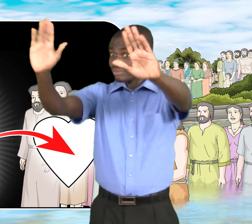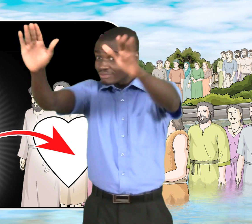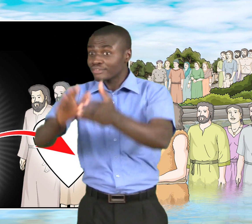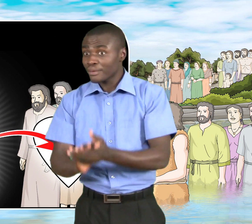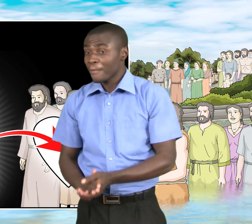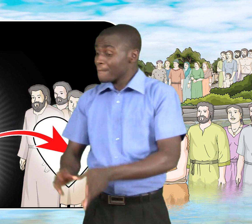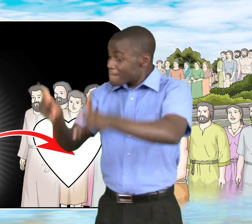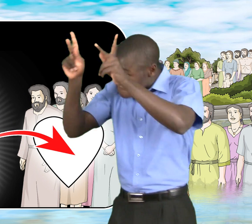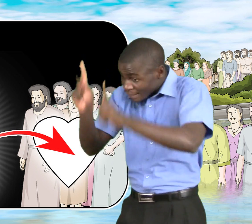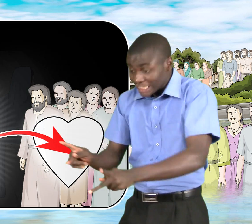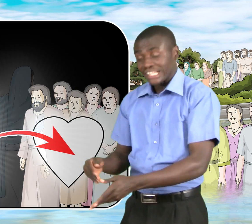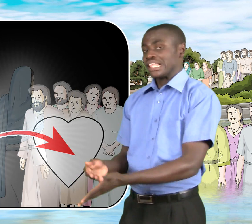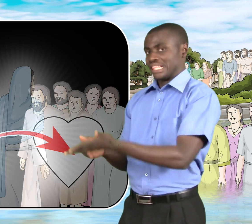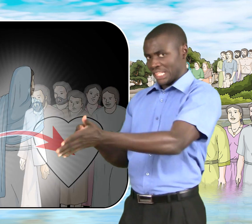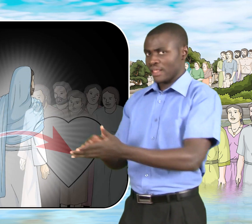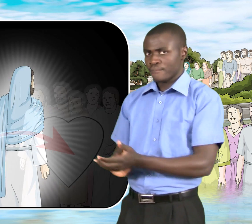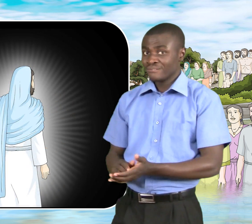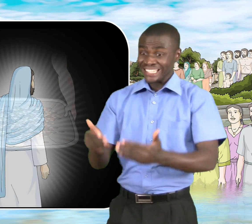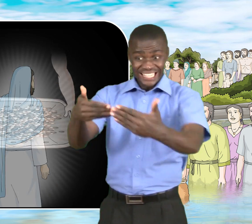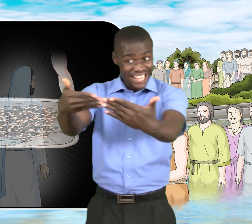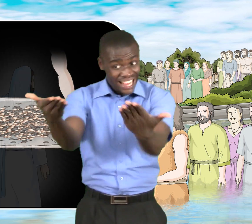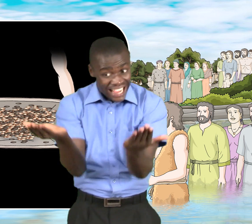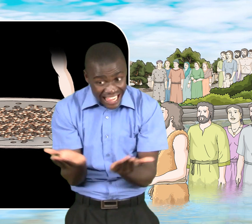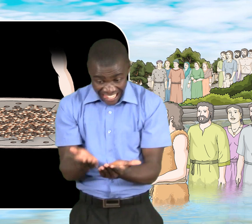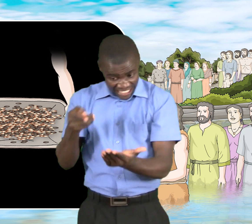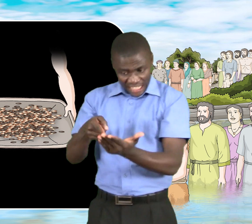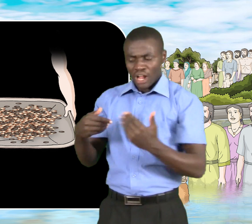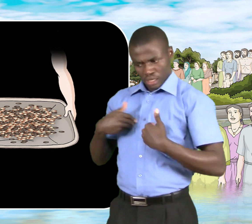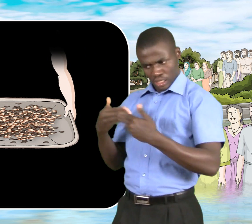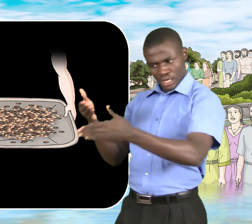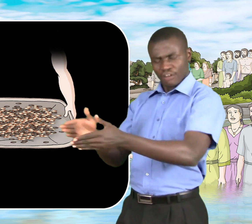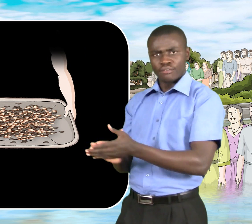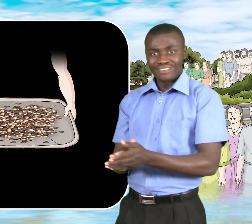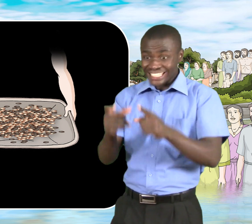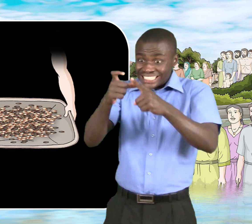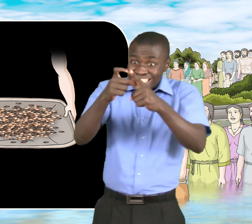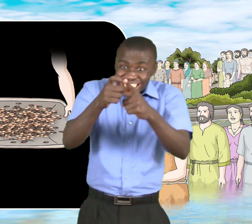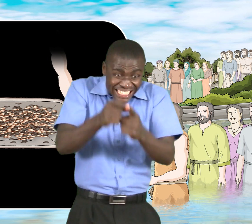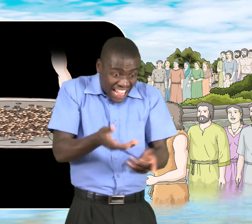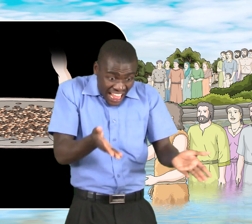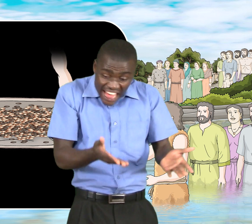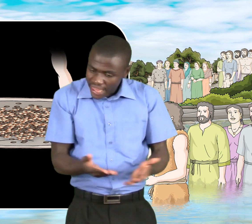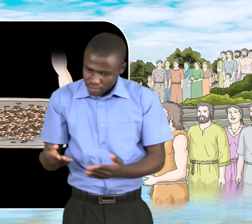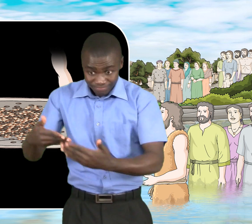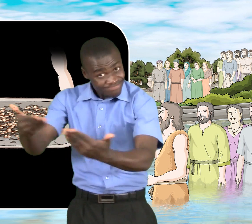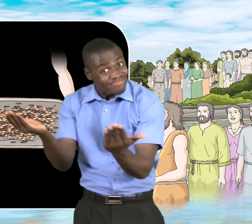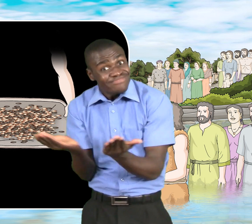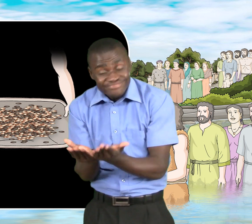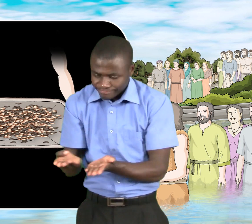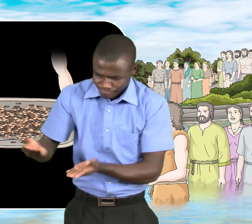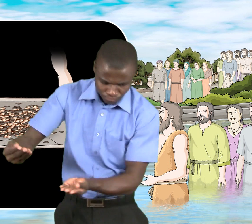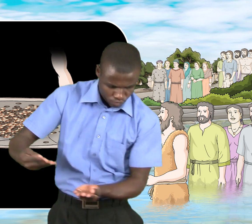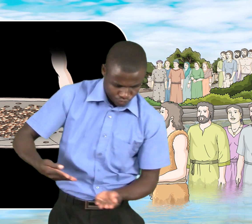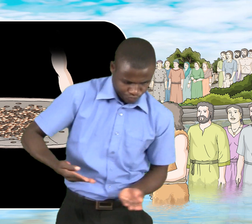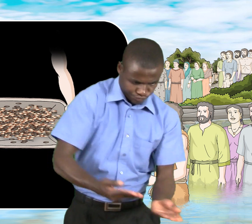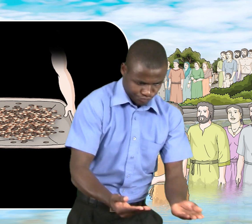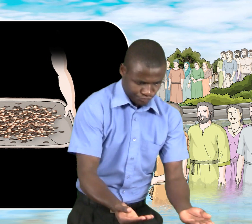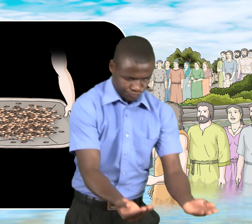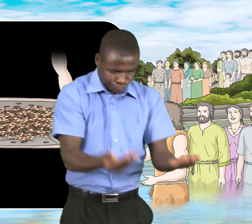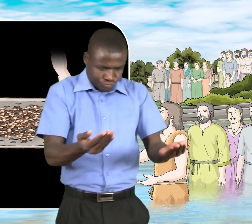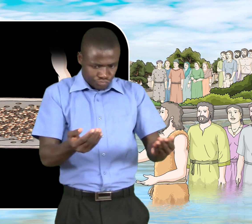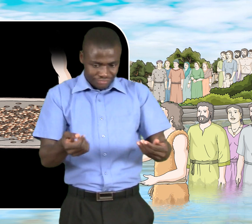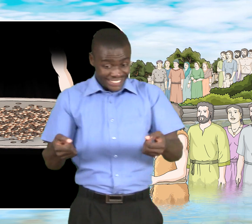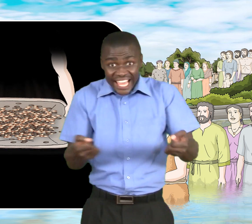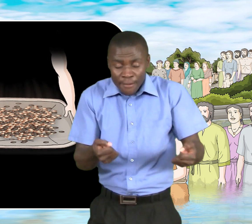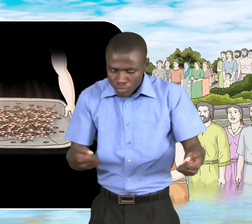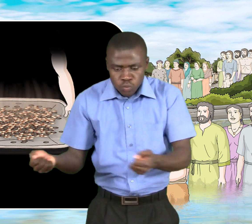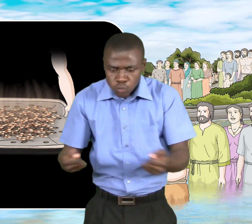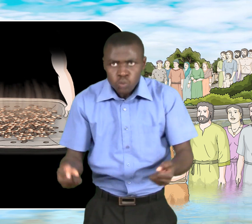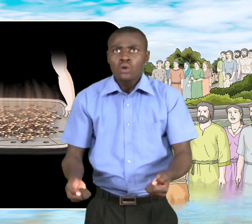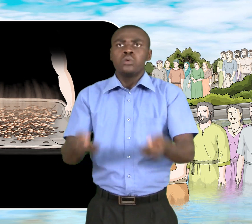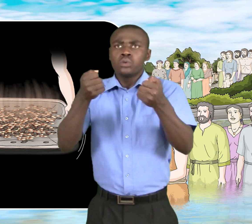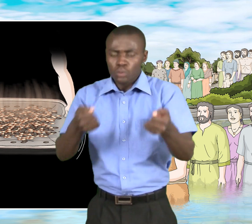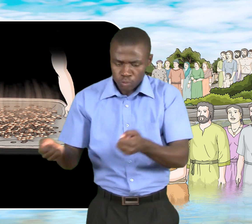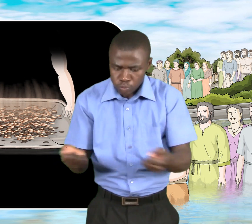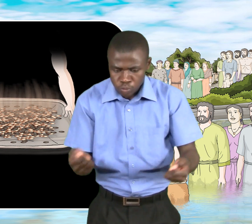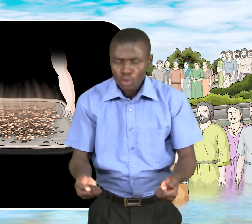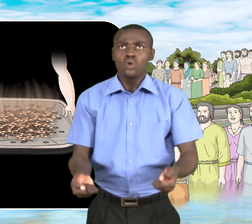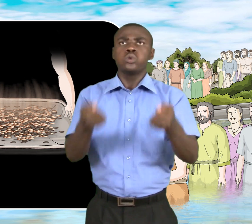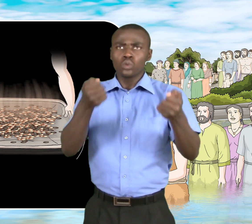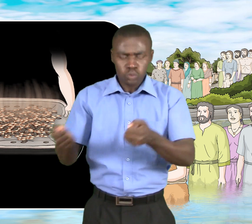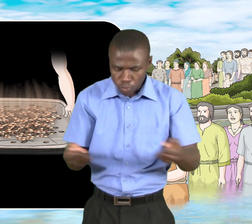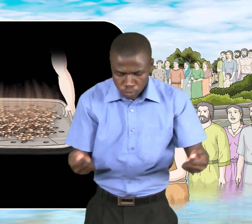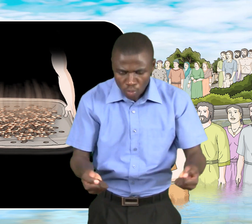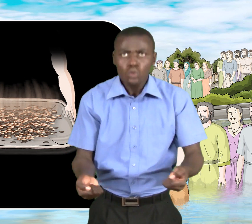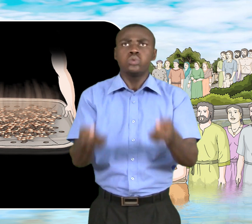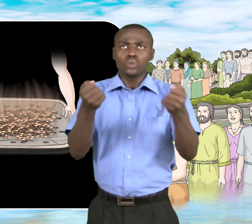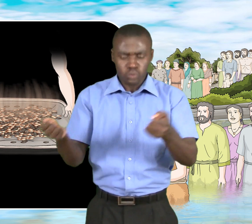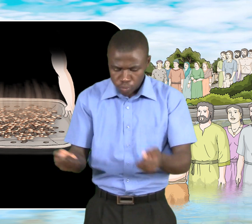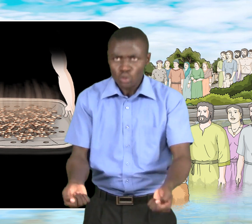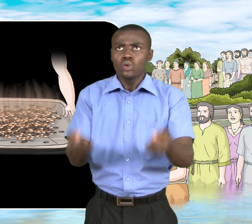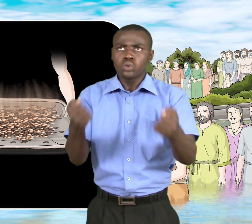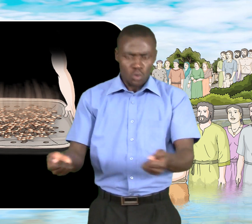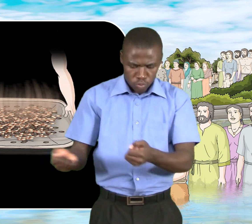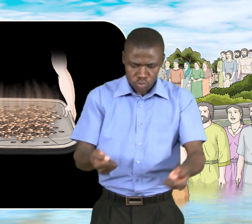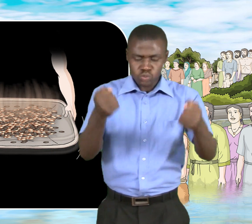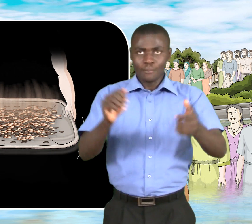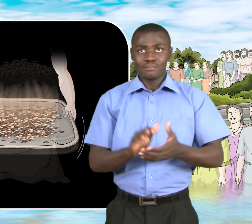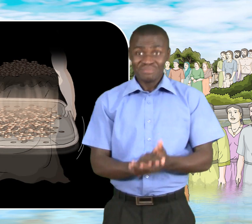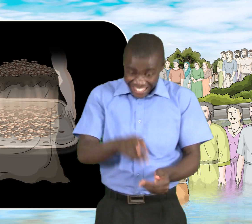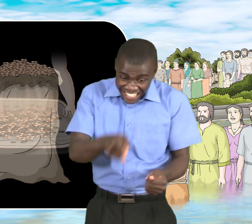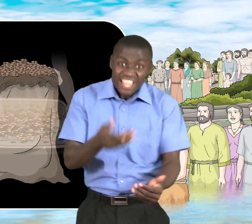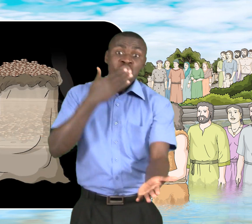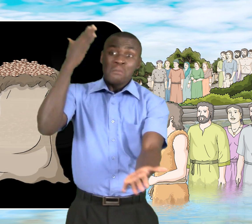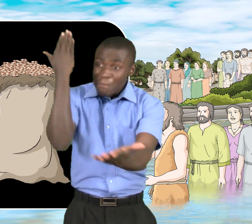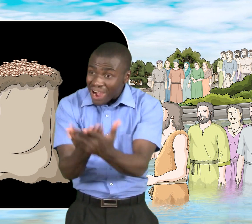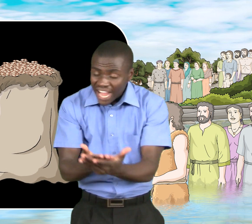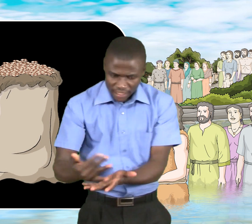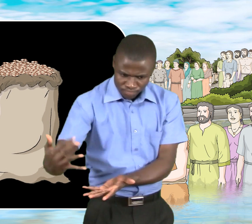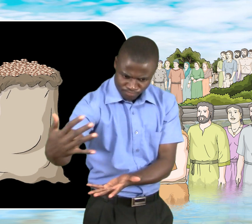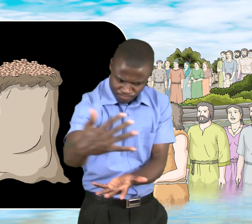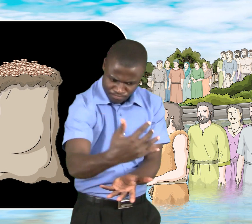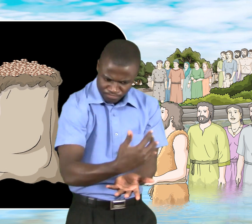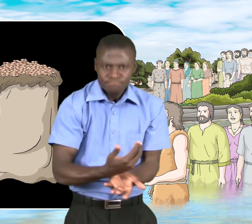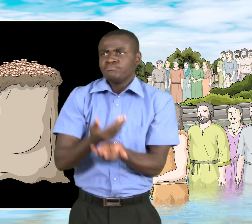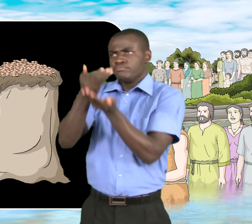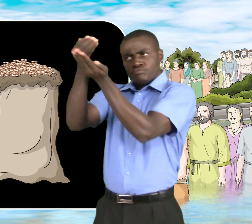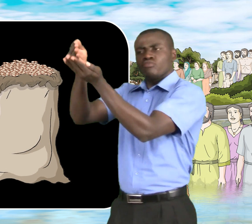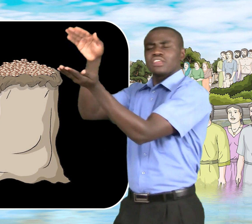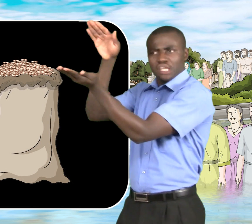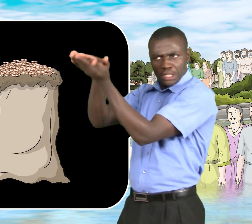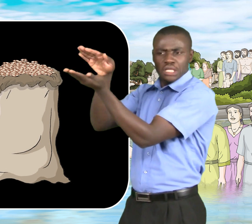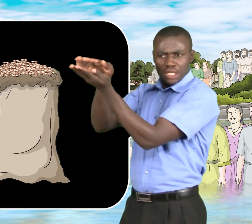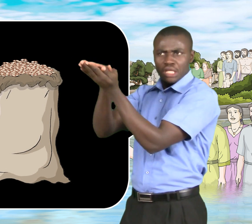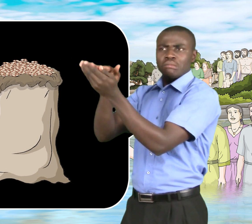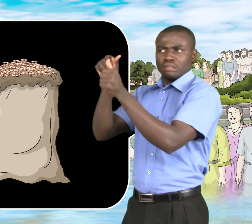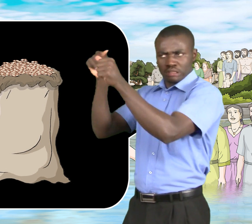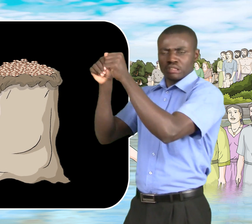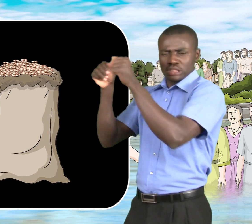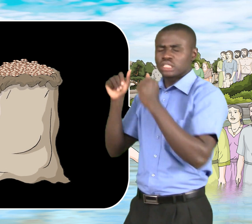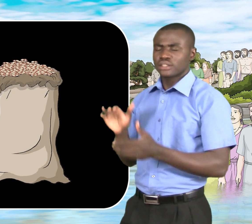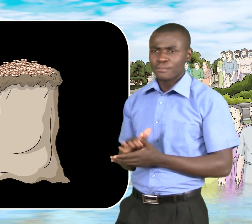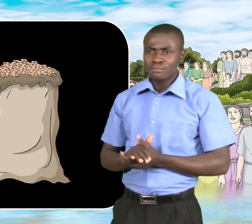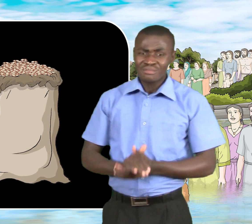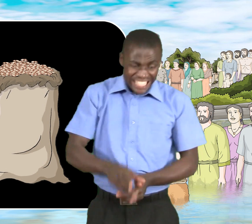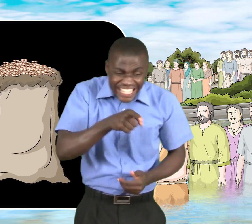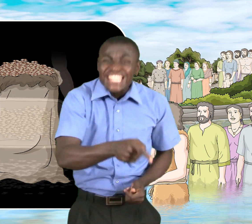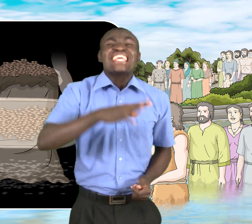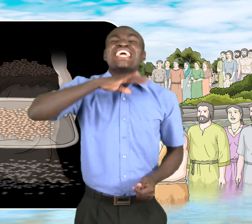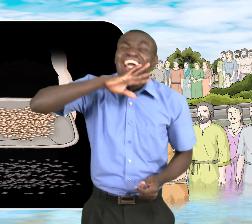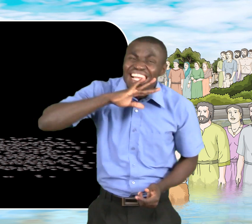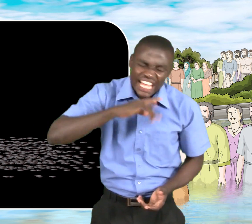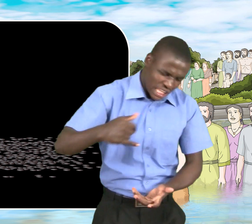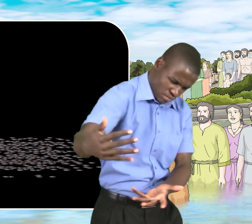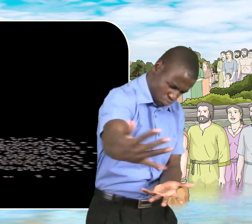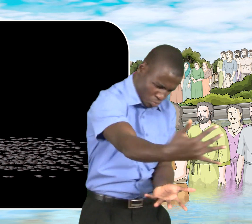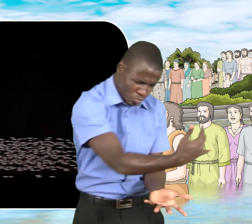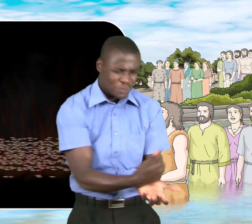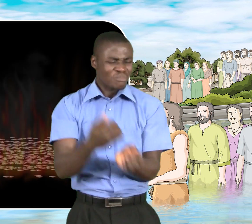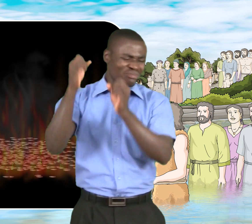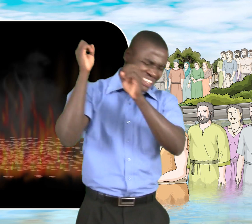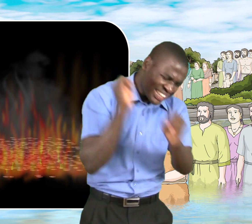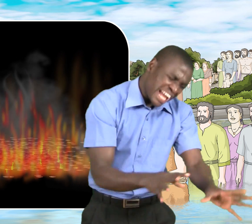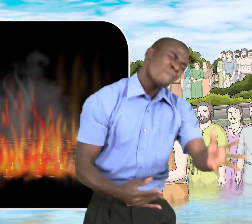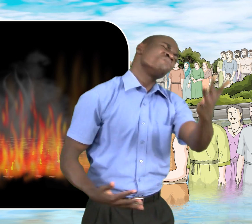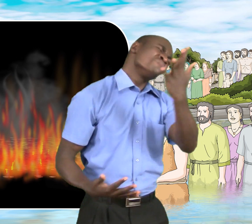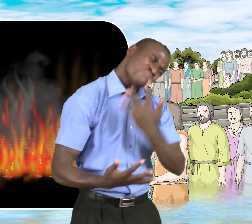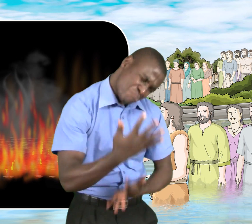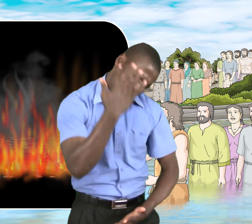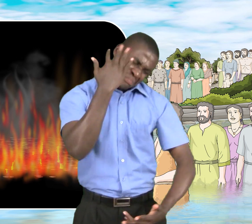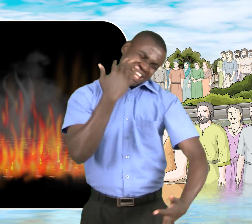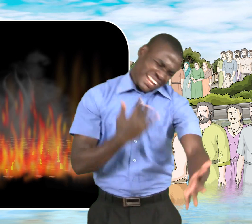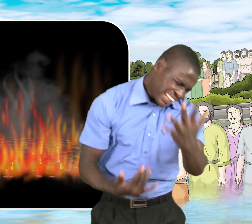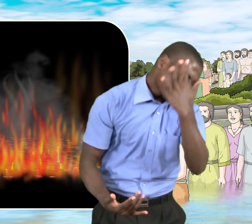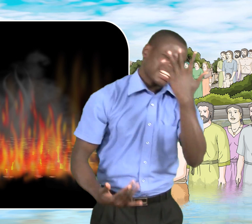His winnowing fork is in His hand to clear His threshing floor and to gather His wheat into the barn;